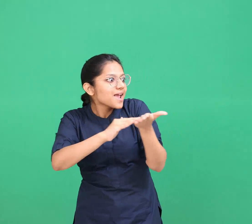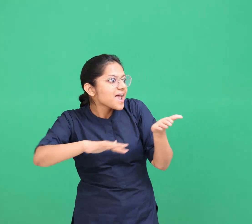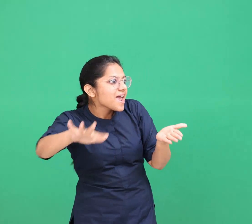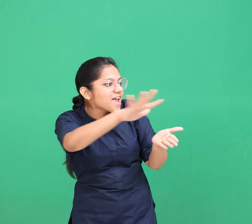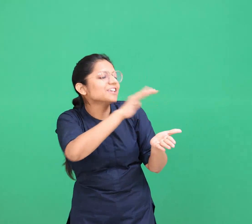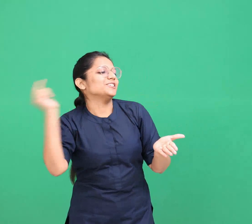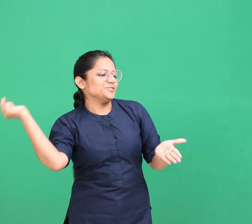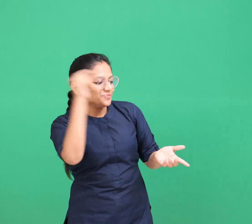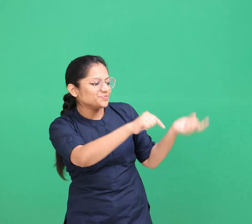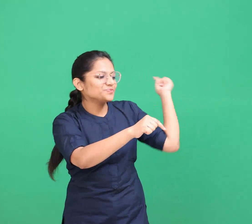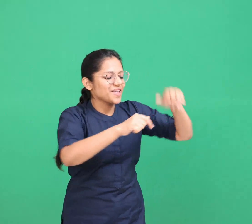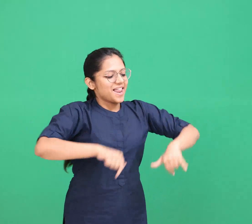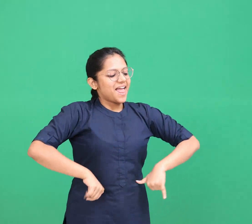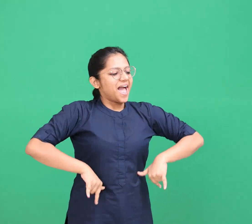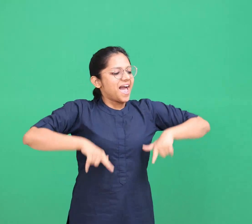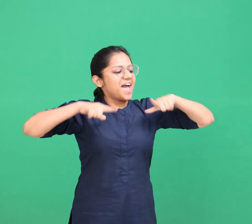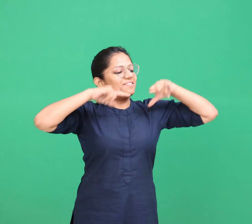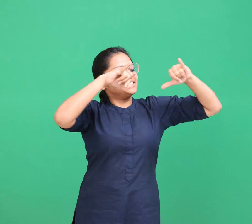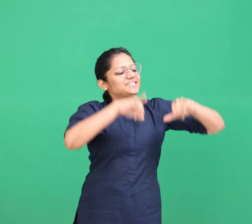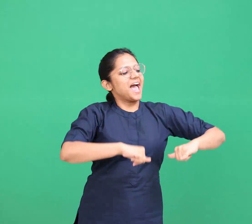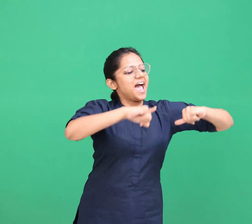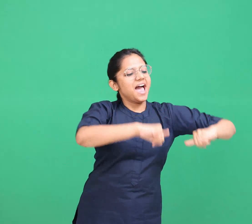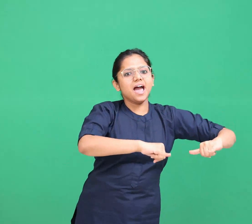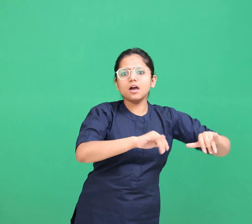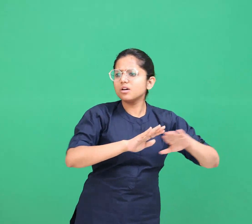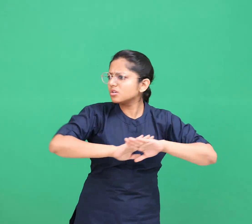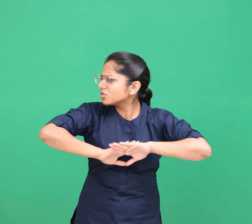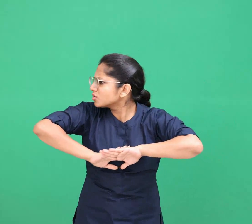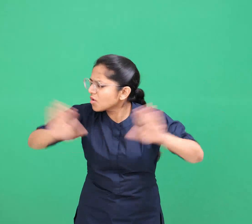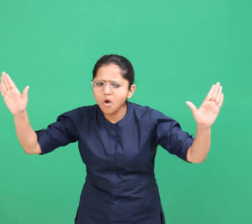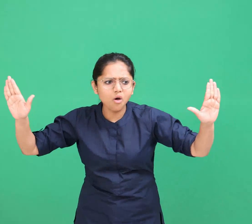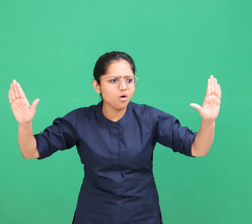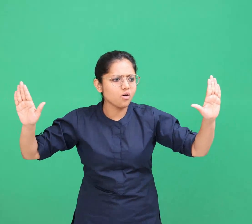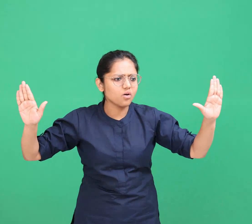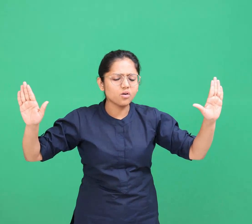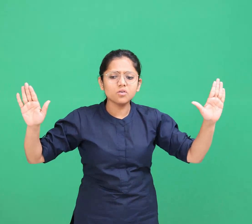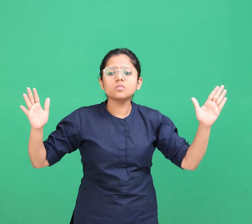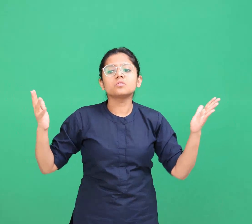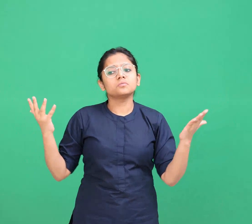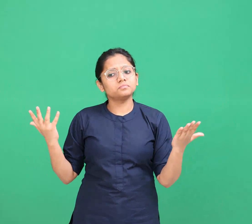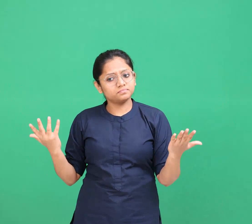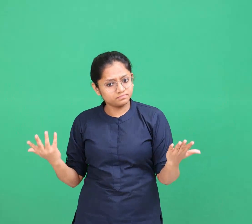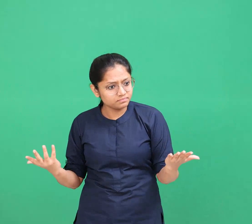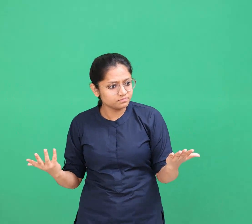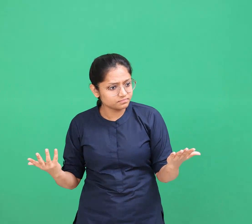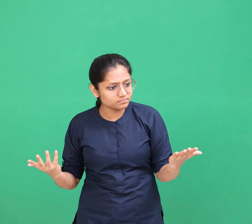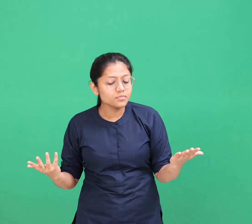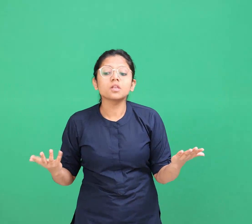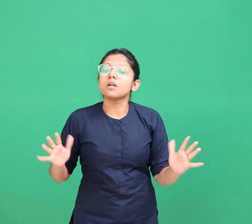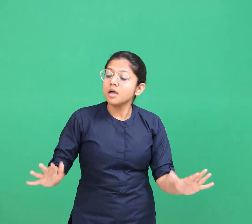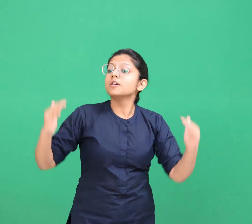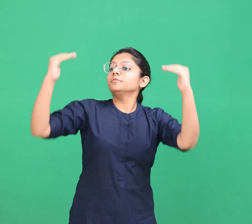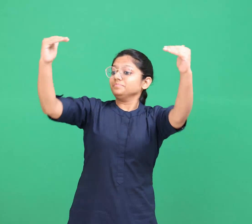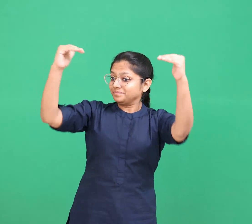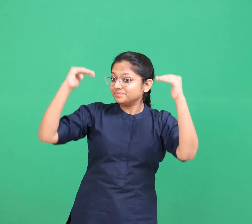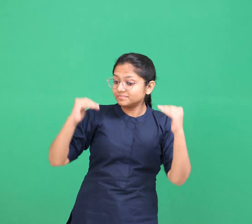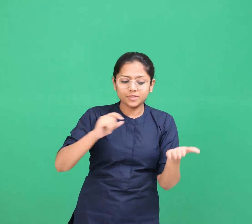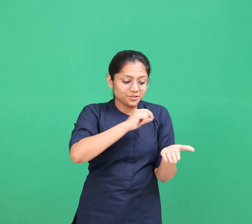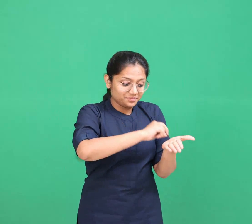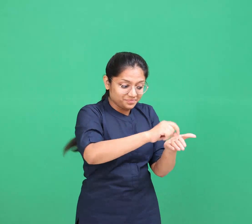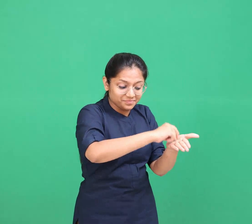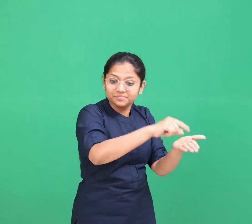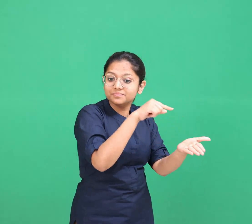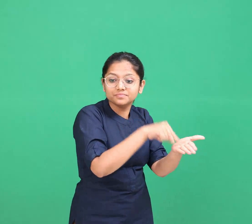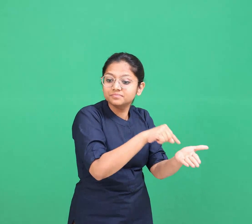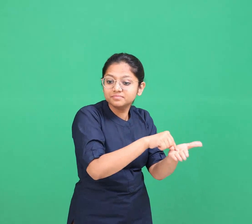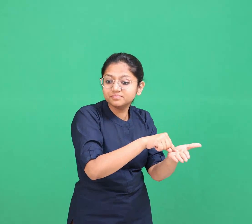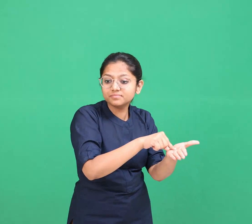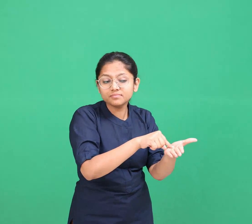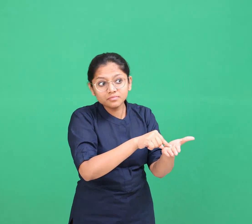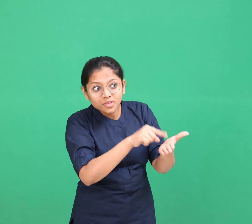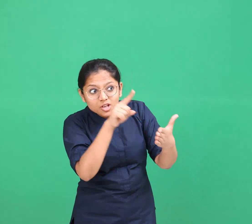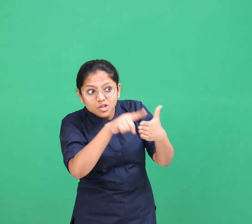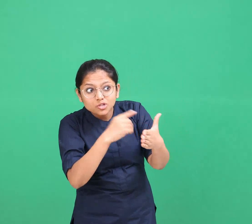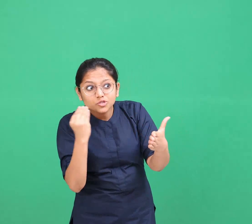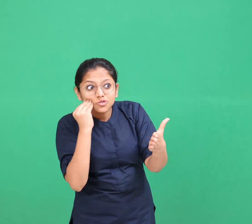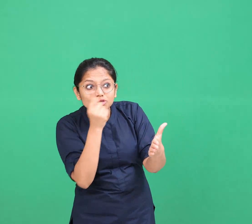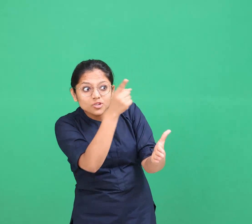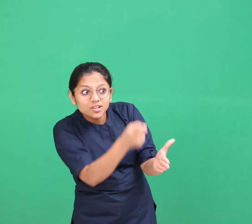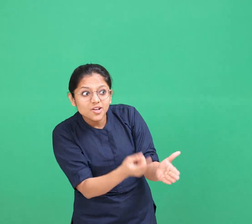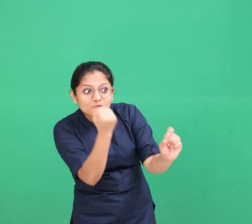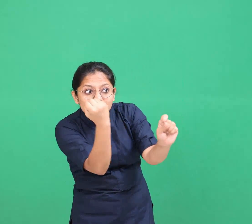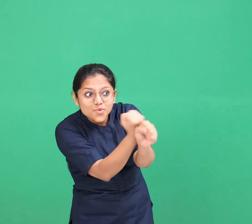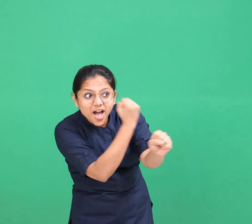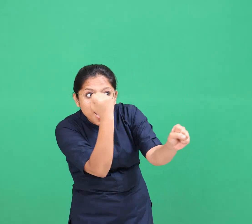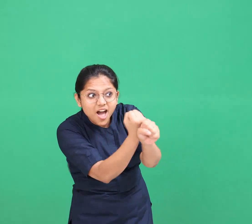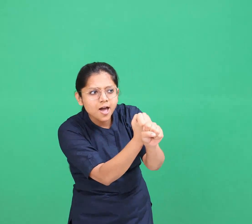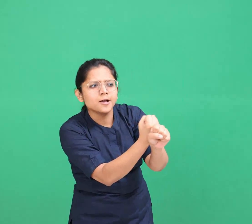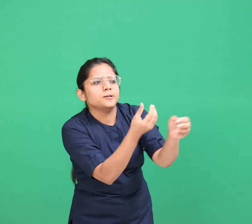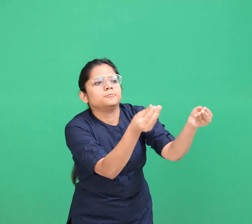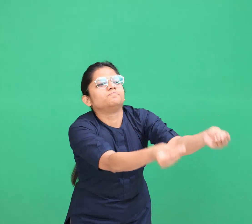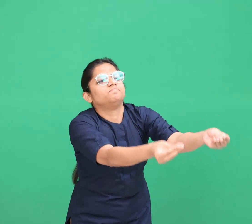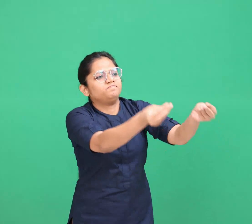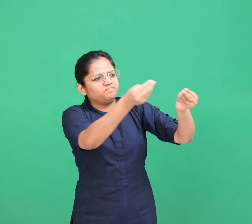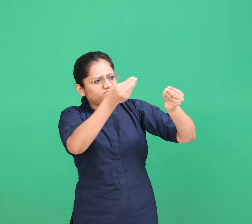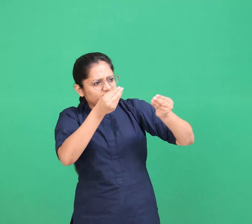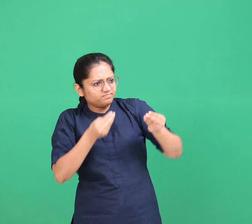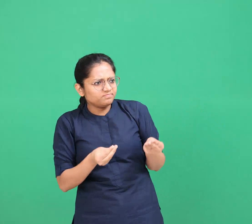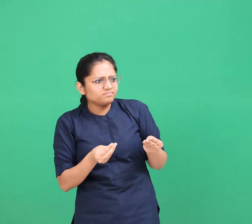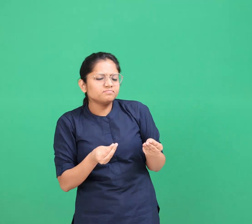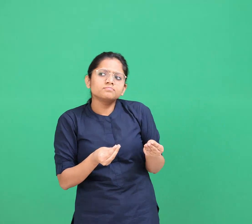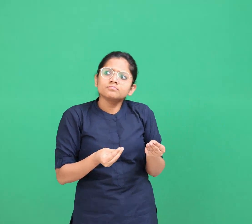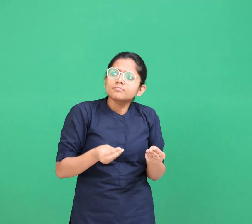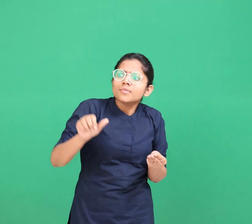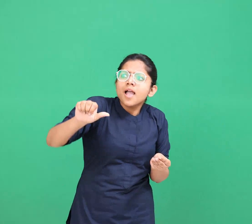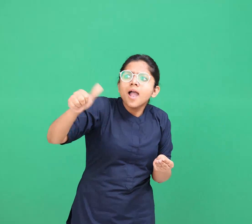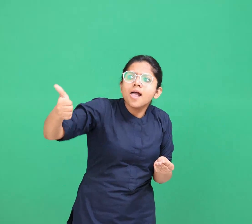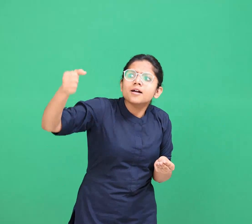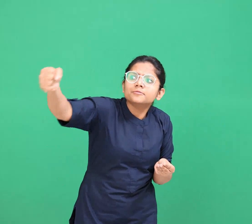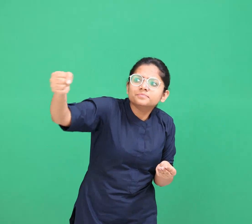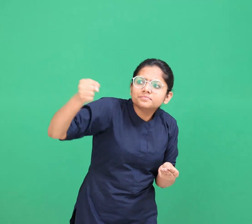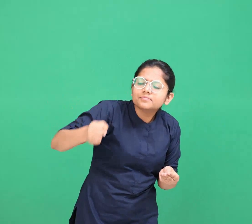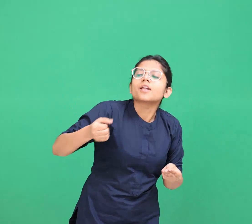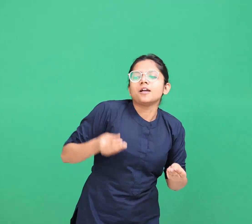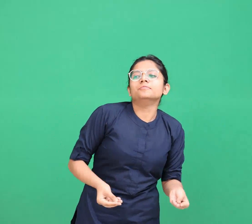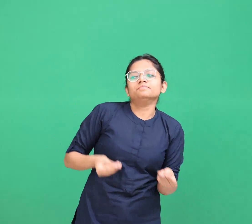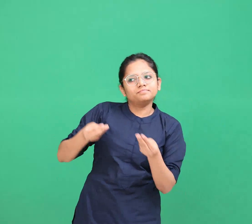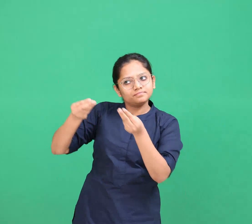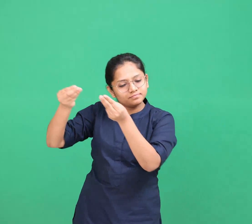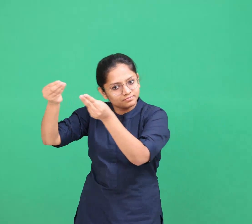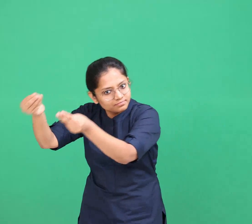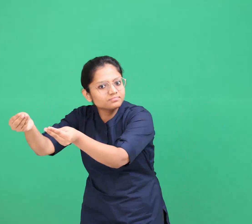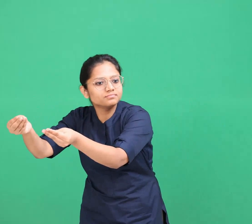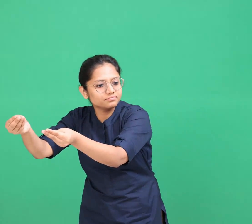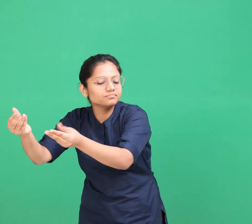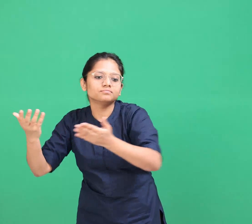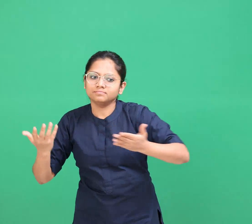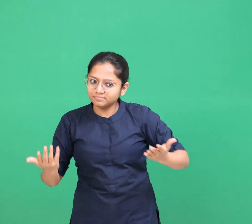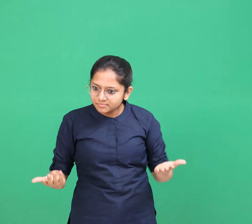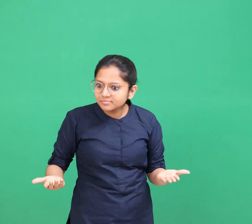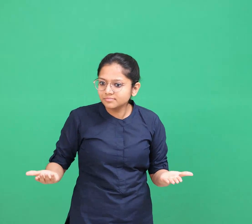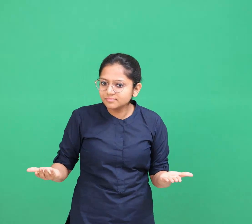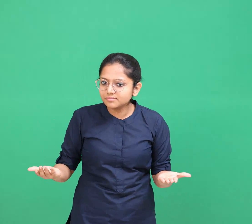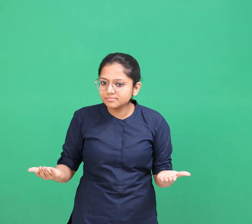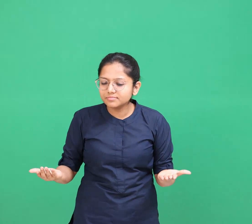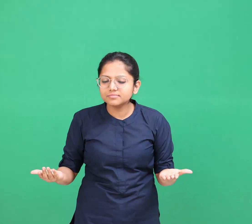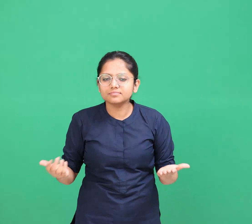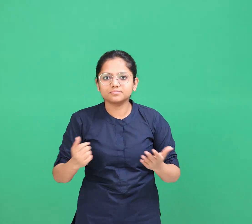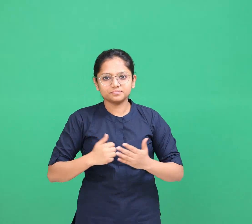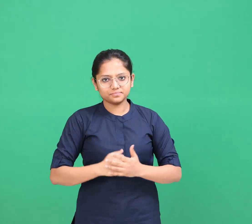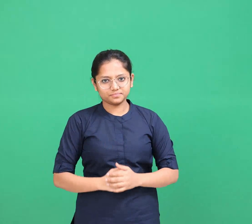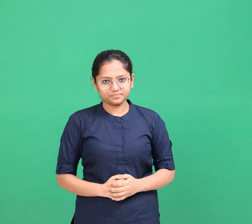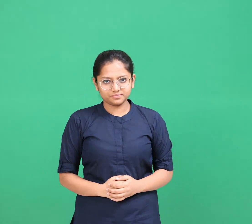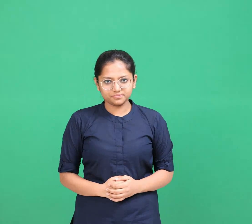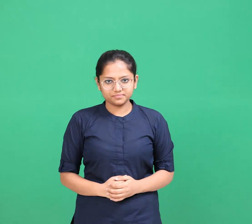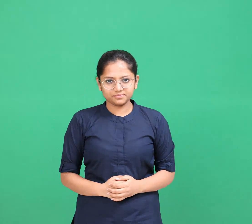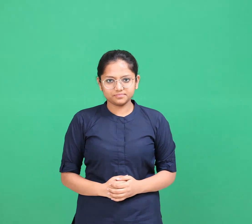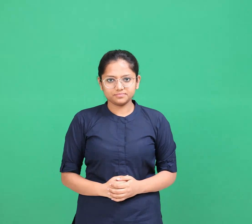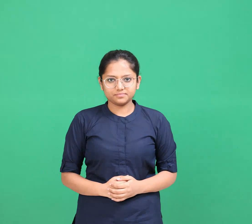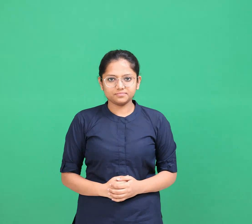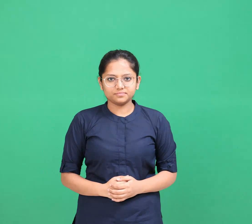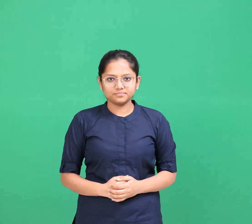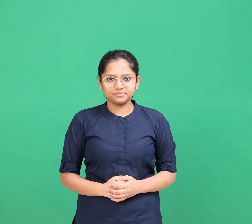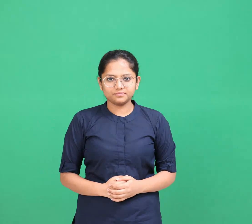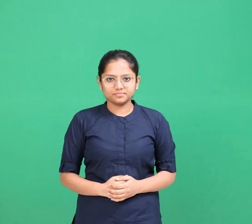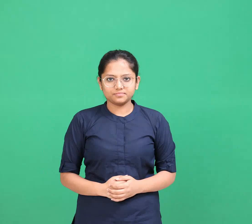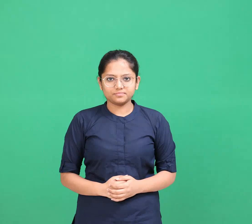let there be no one to dwell in it,' and, ' May another take his position.'